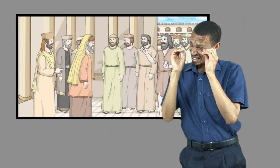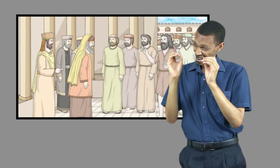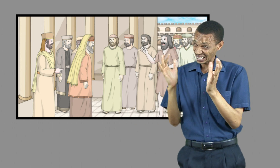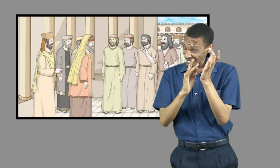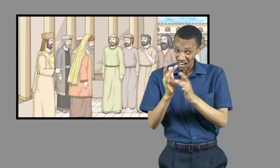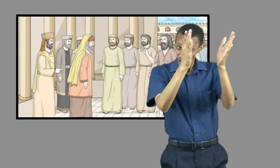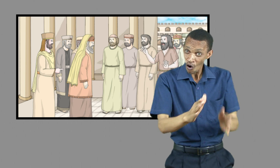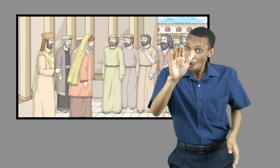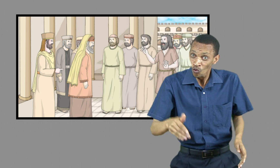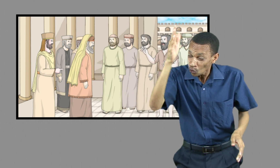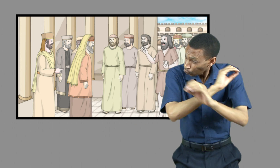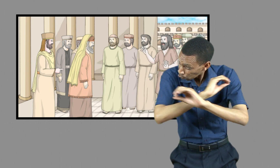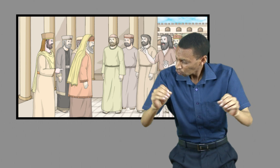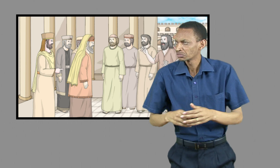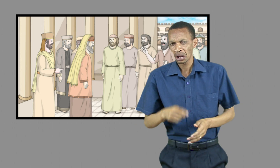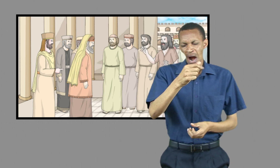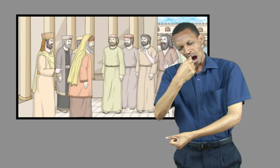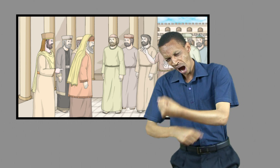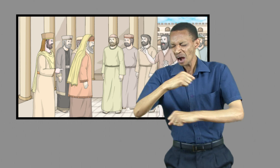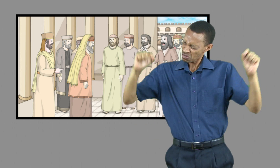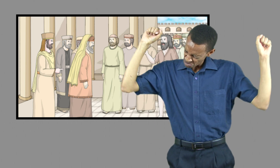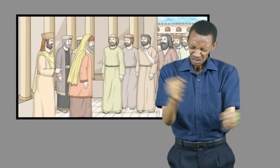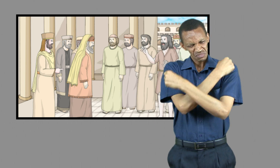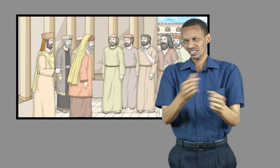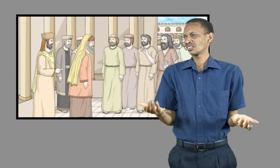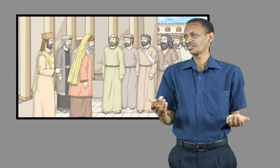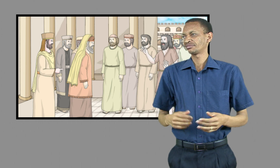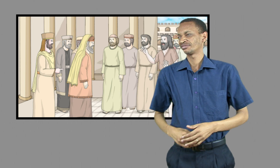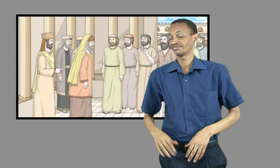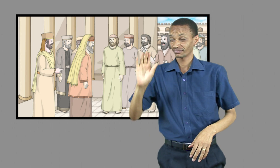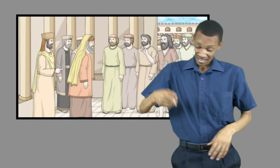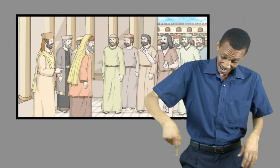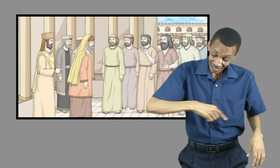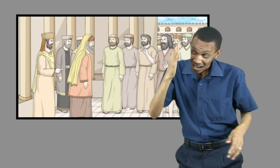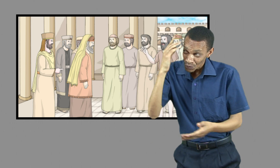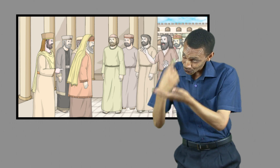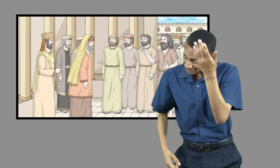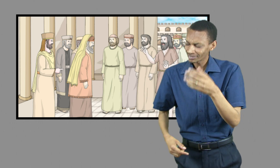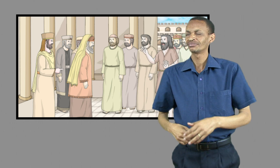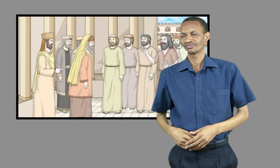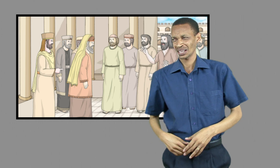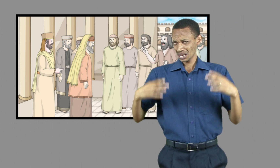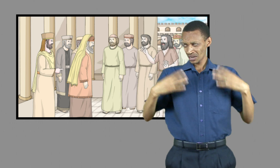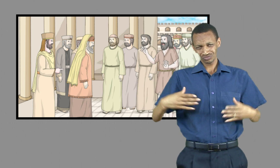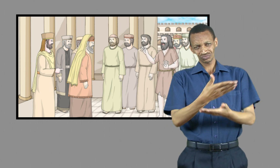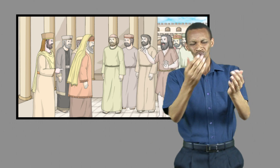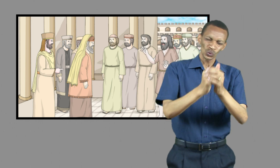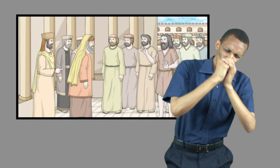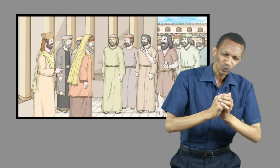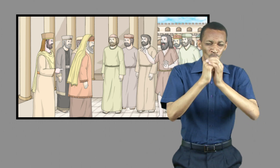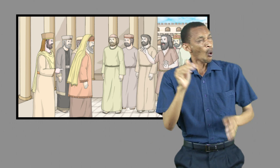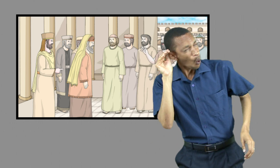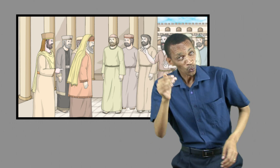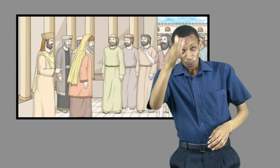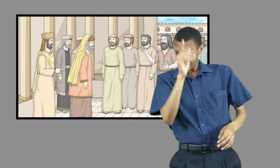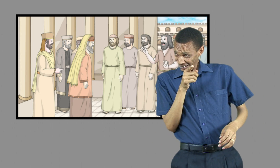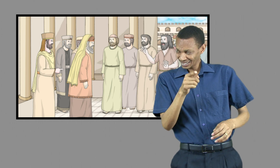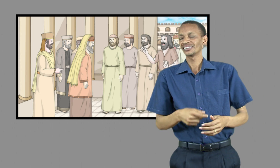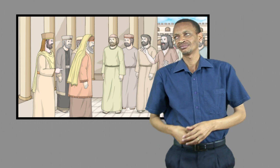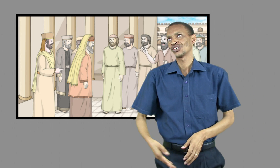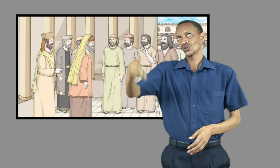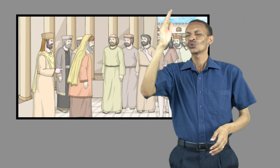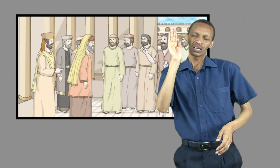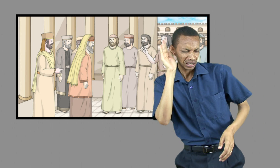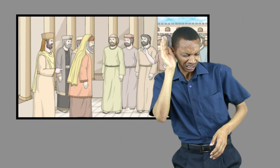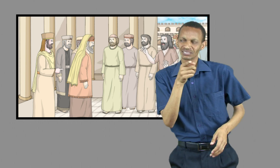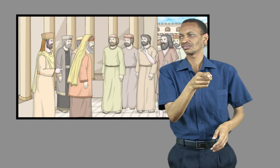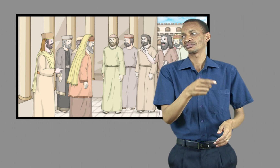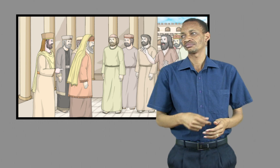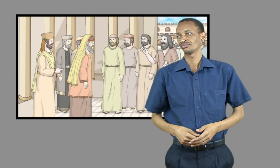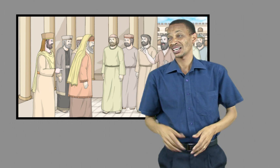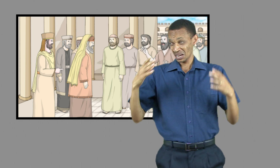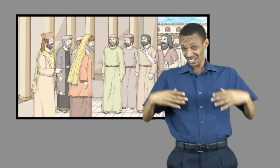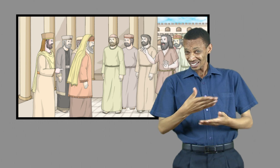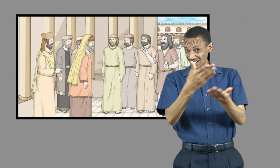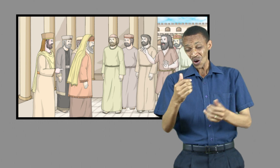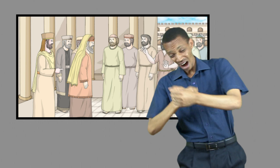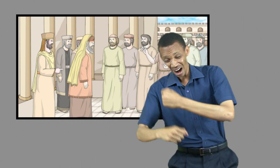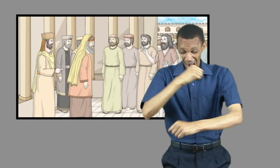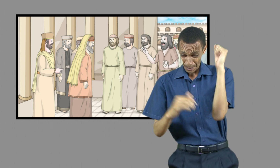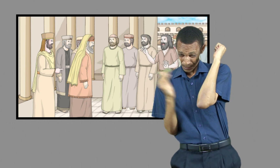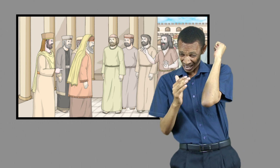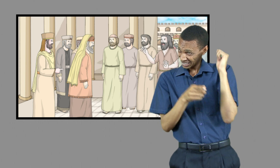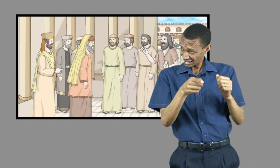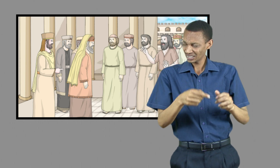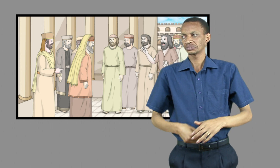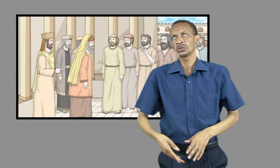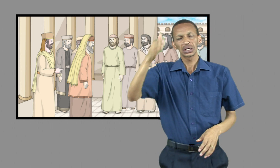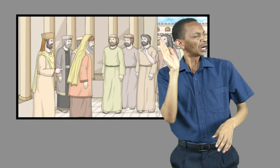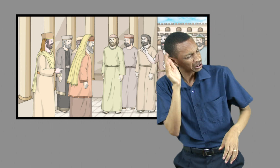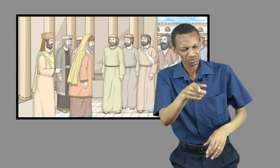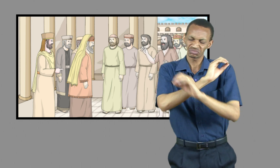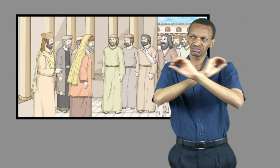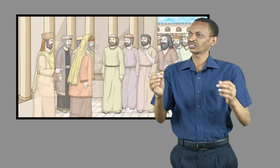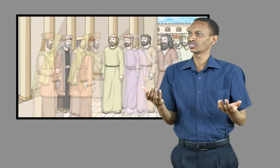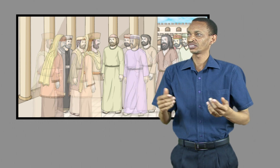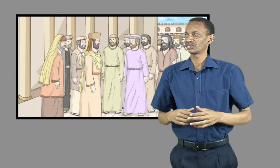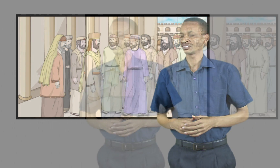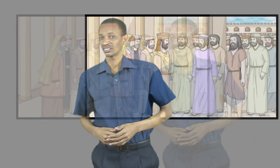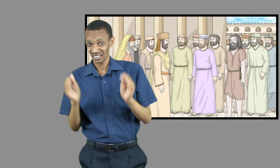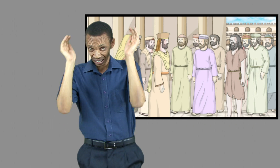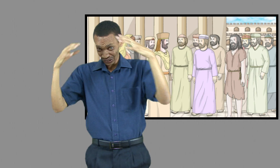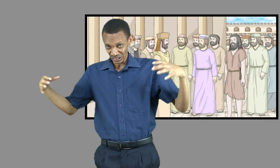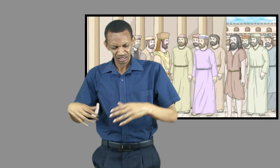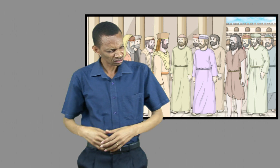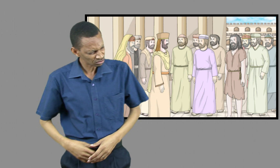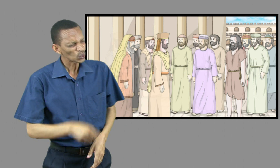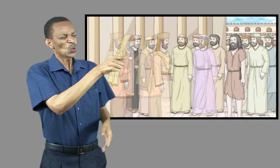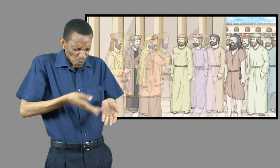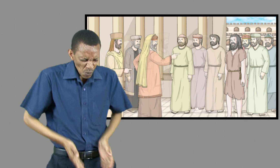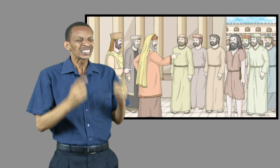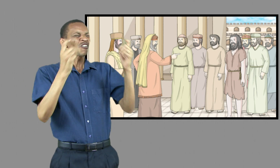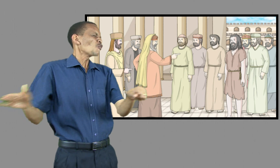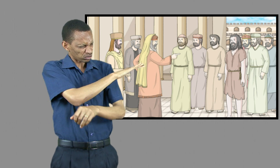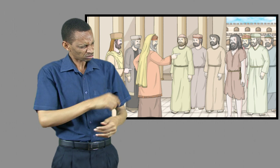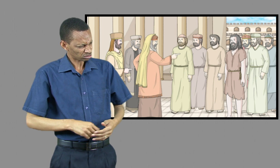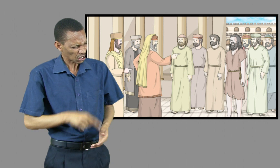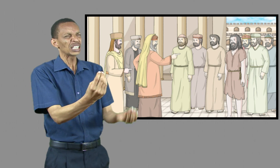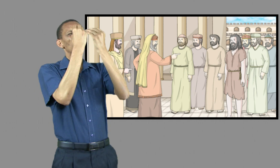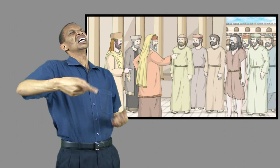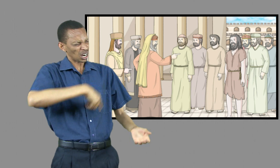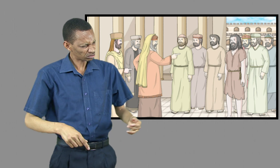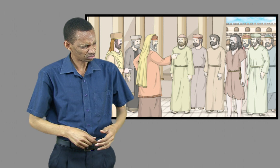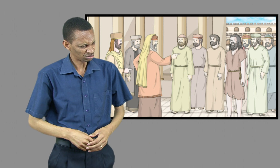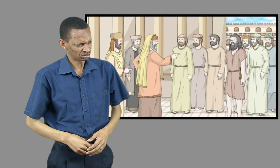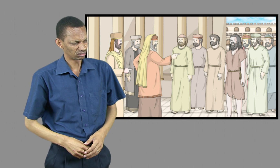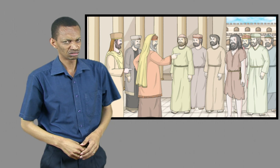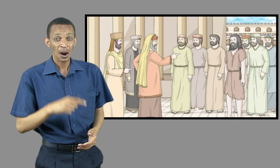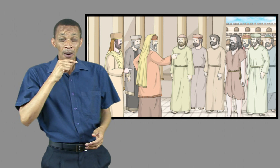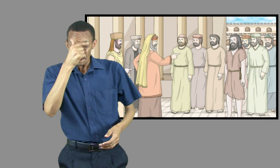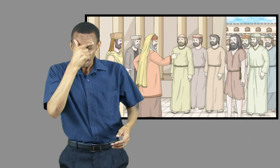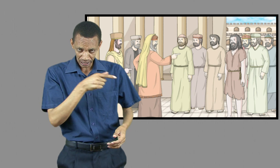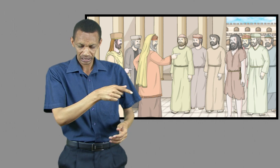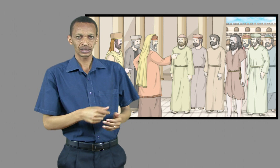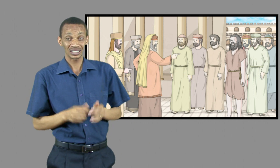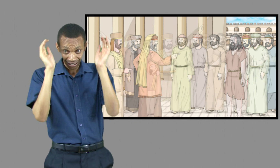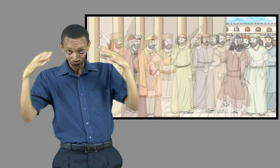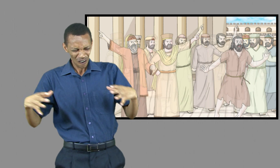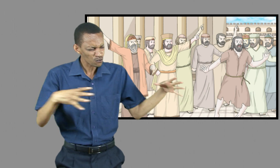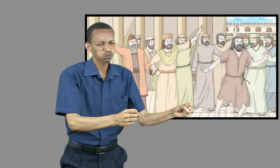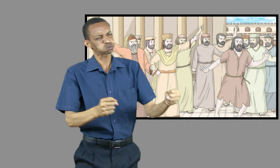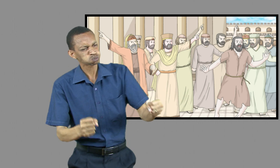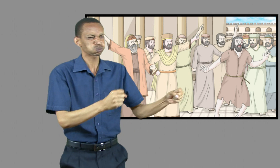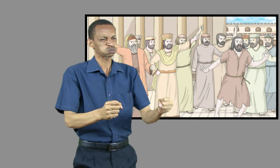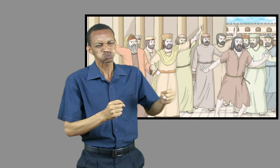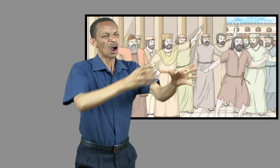Never before has anyone heard of opening the eyes of a man born blind. If this man were not from God, He could do no such thing.” They replied, “You were born in utter sin, and you are instructing us?”